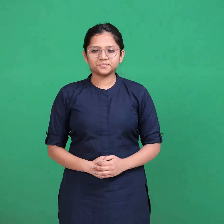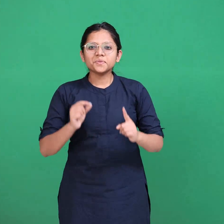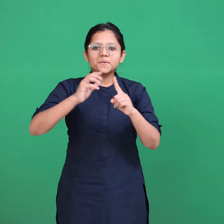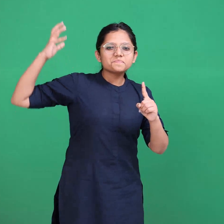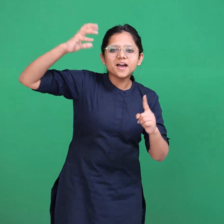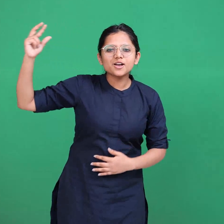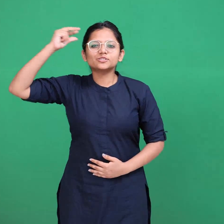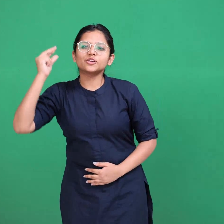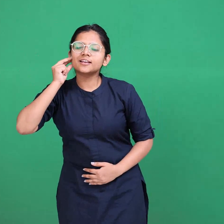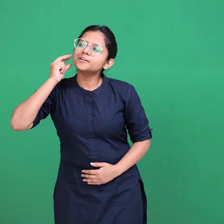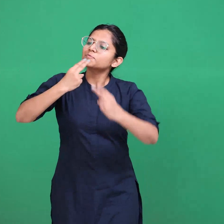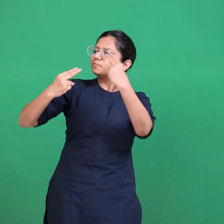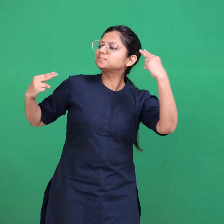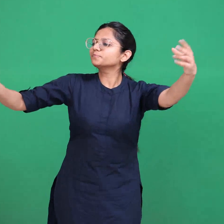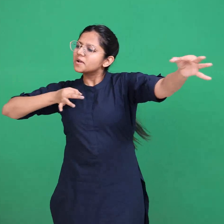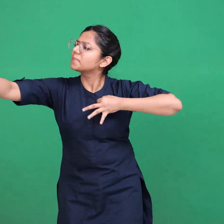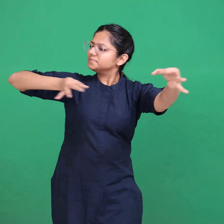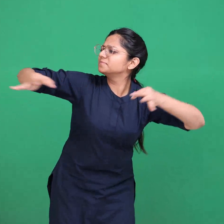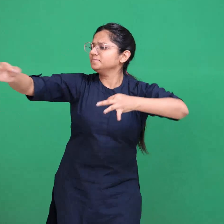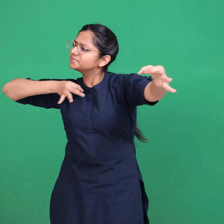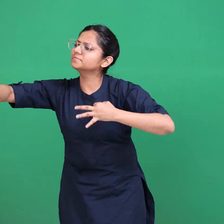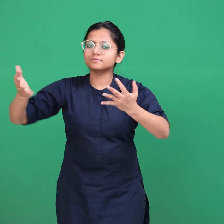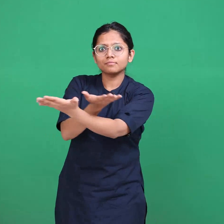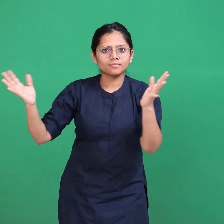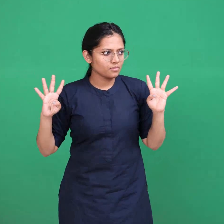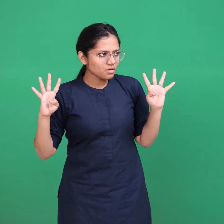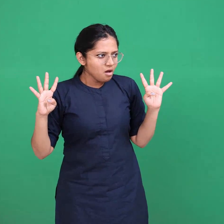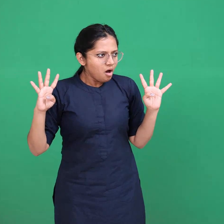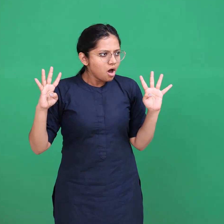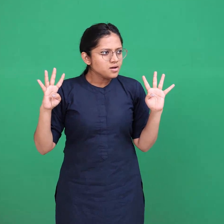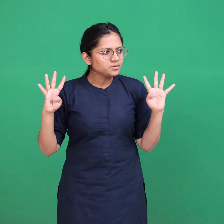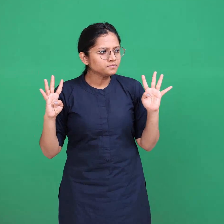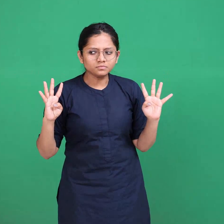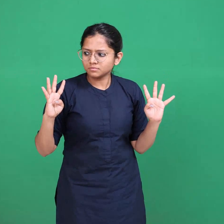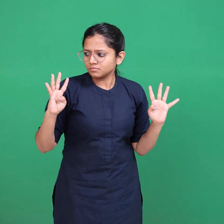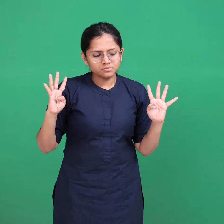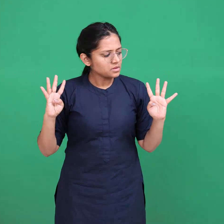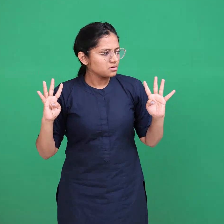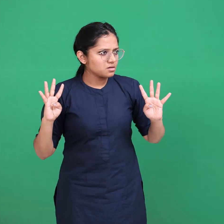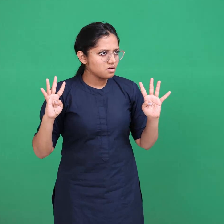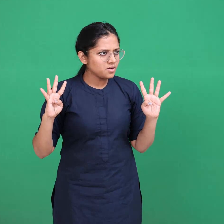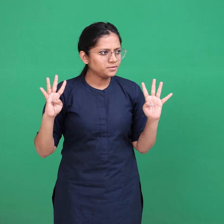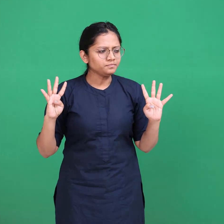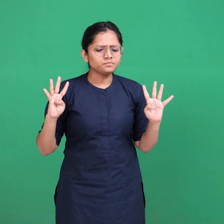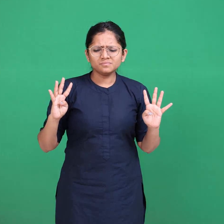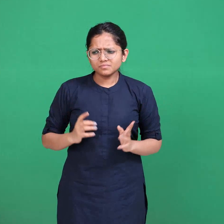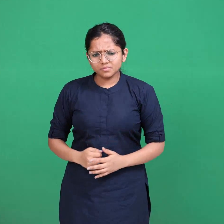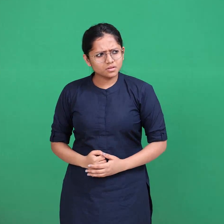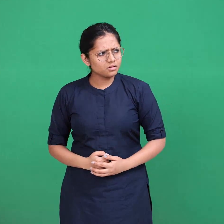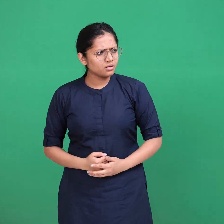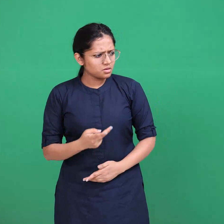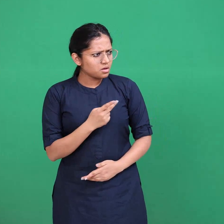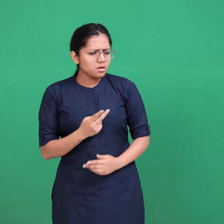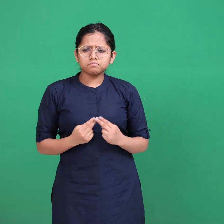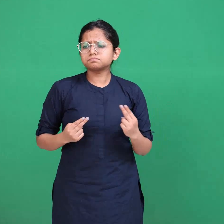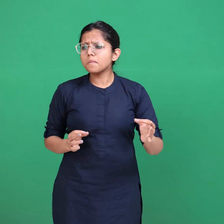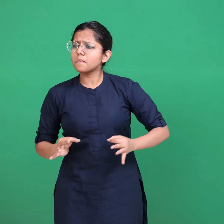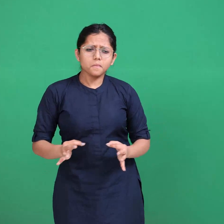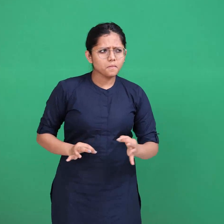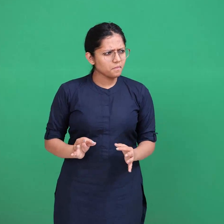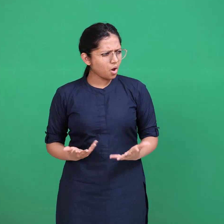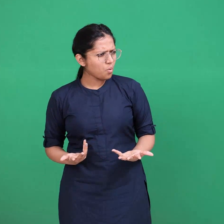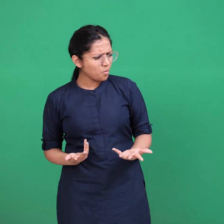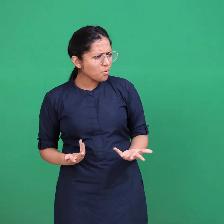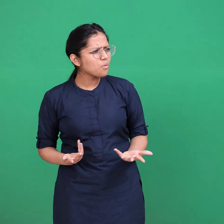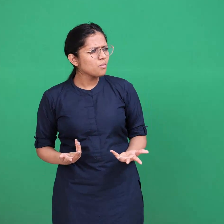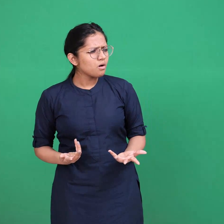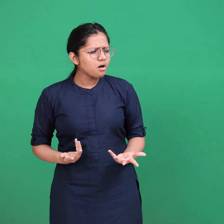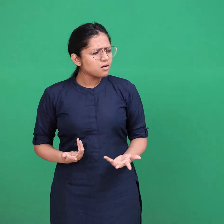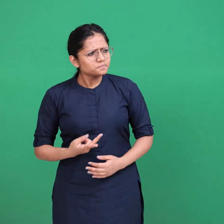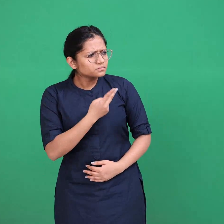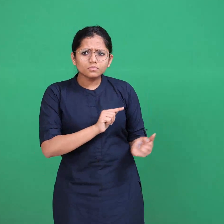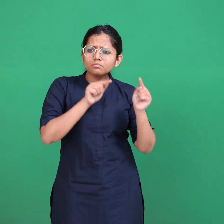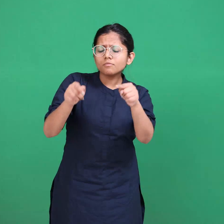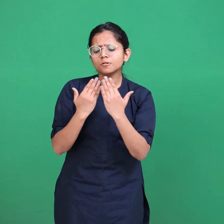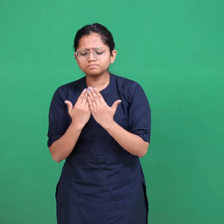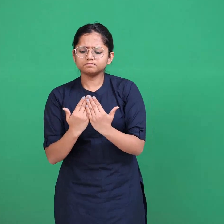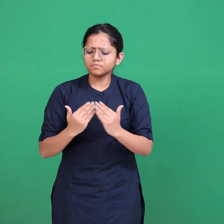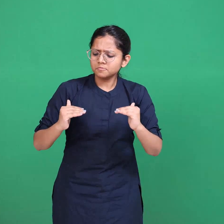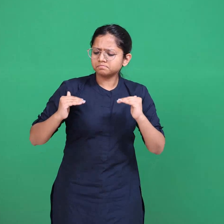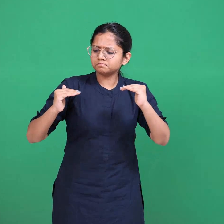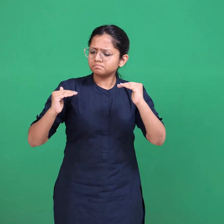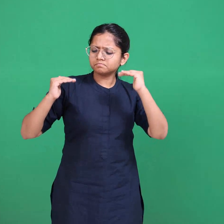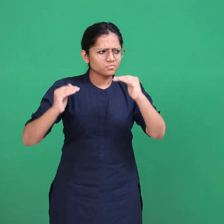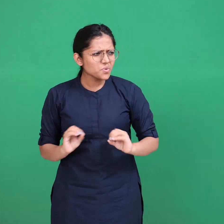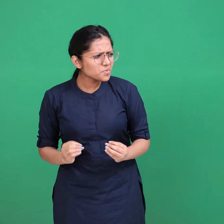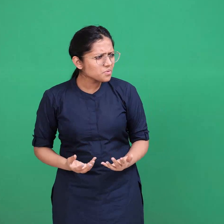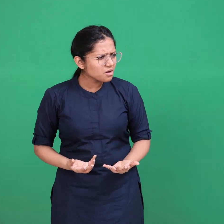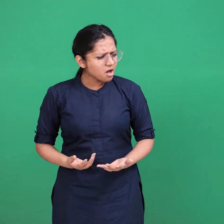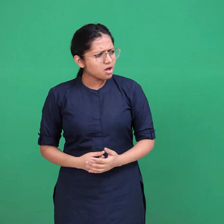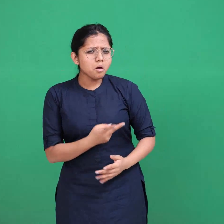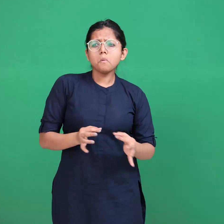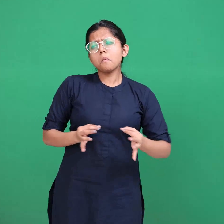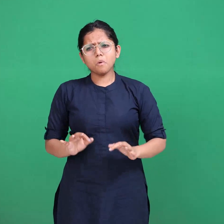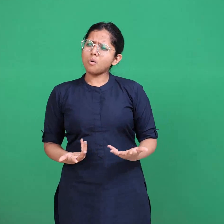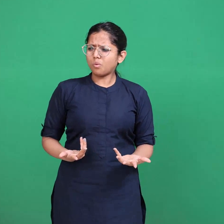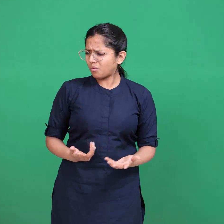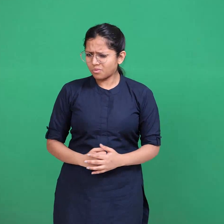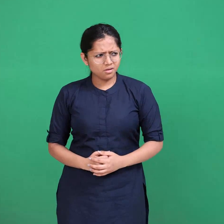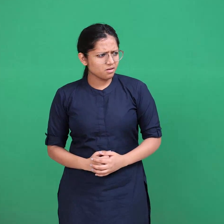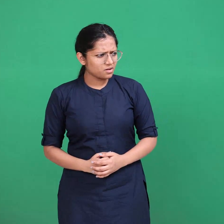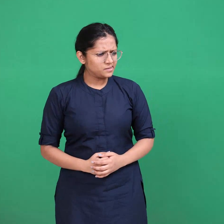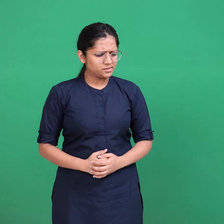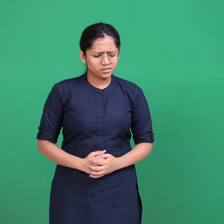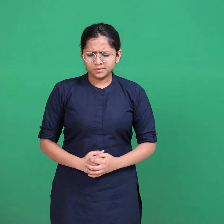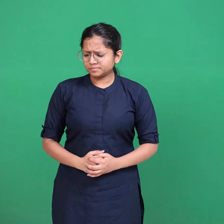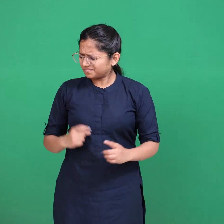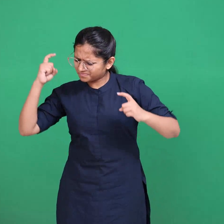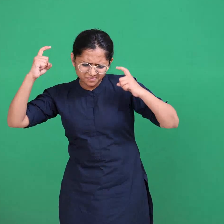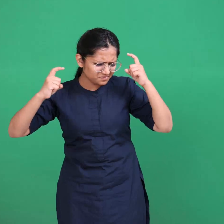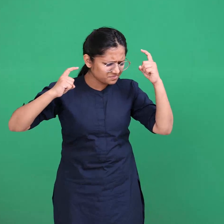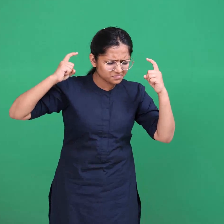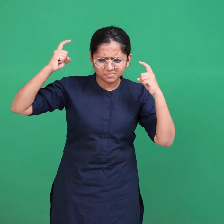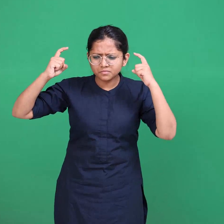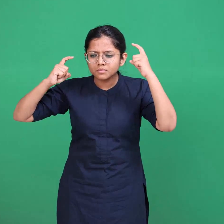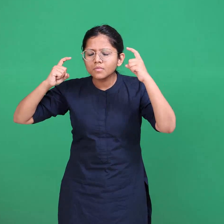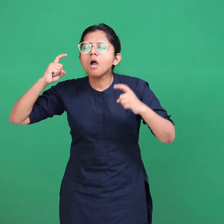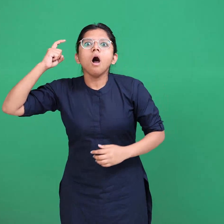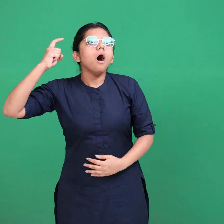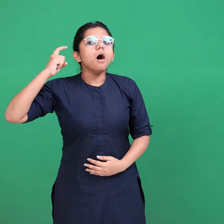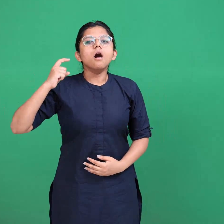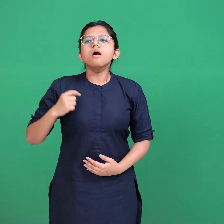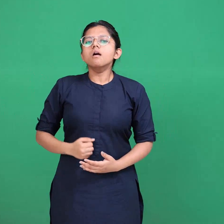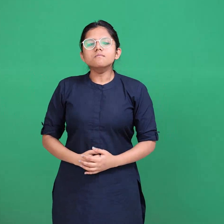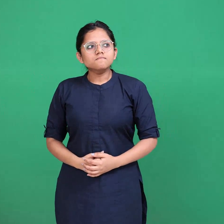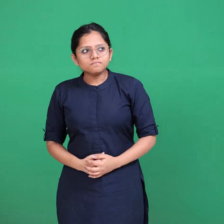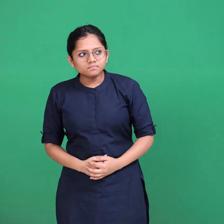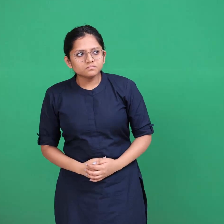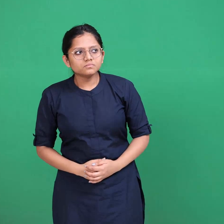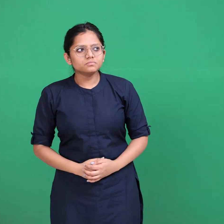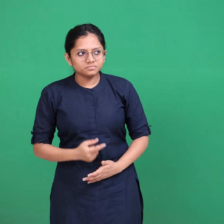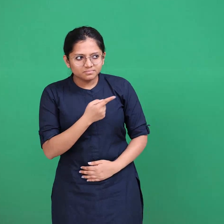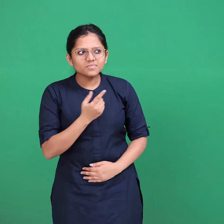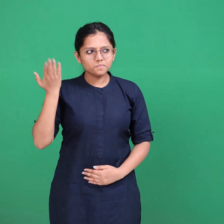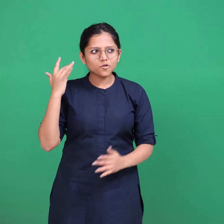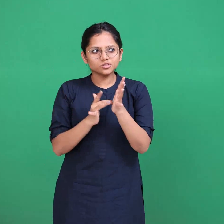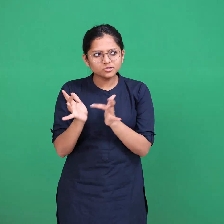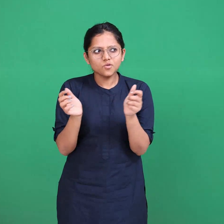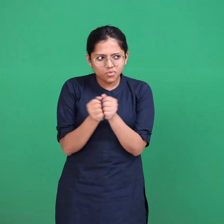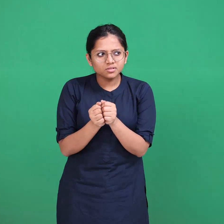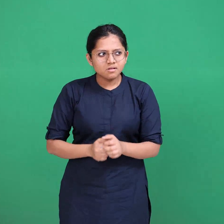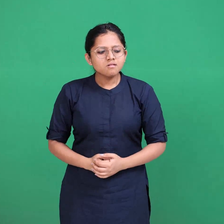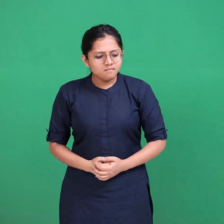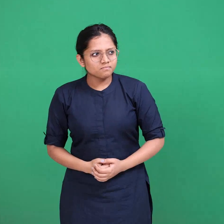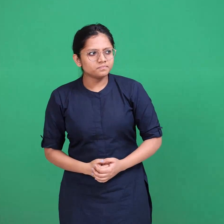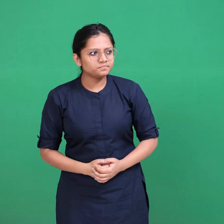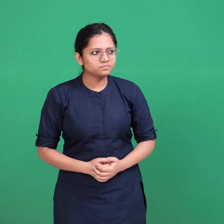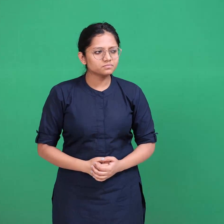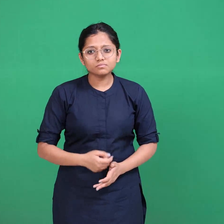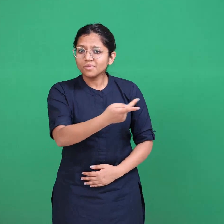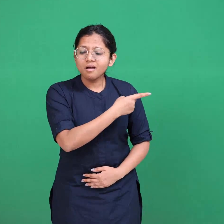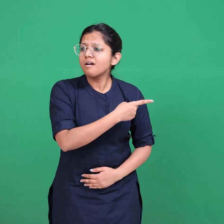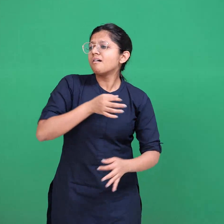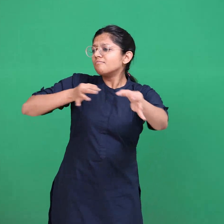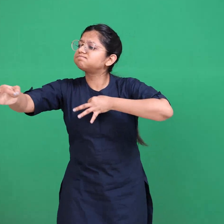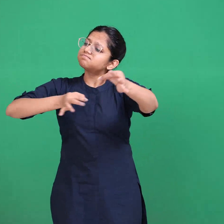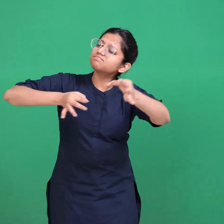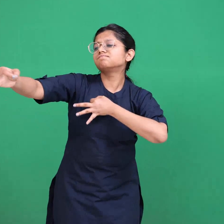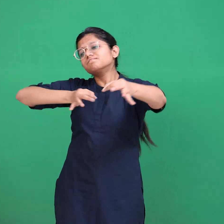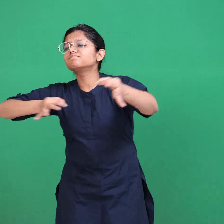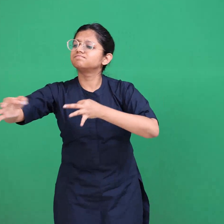When they saw the boldness of Peter and John and realized that they were unschooled, ordinary men, they marveled and took note that these men had been with Jesus.